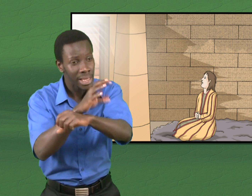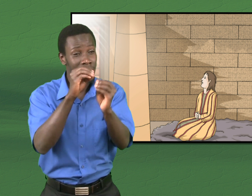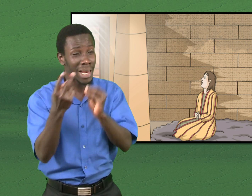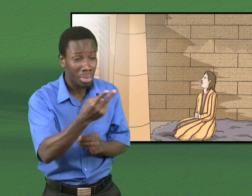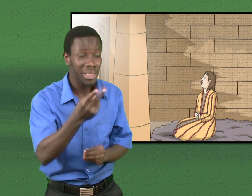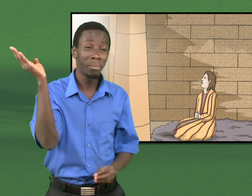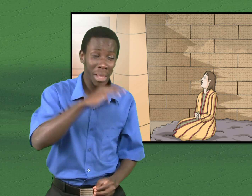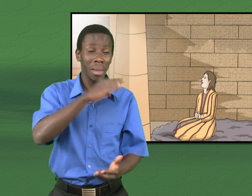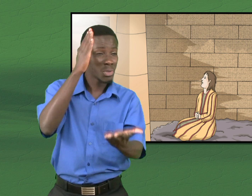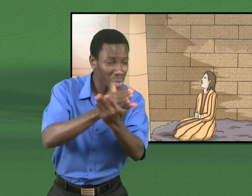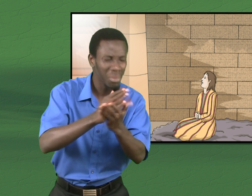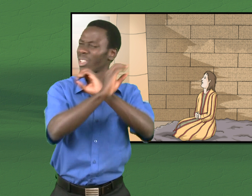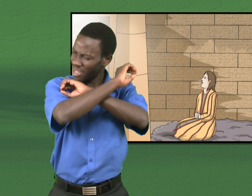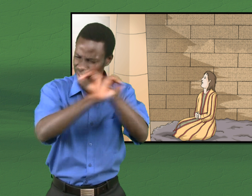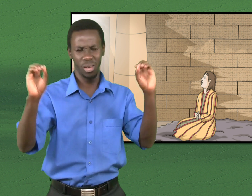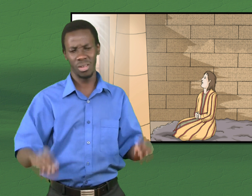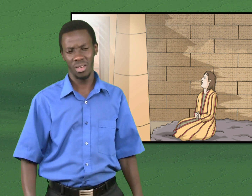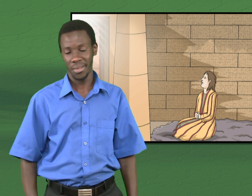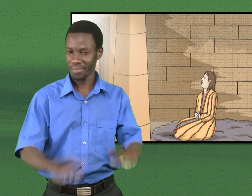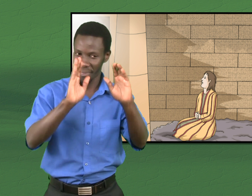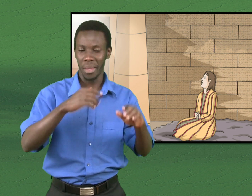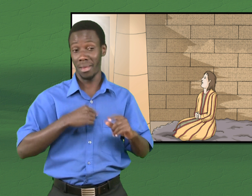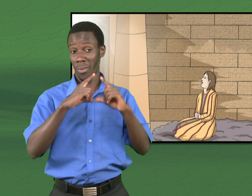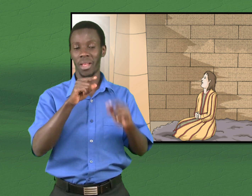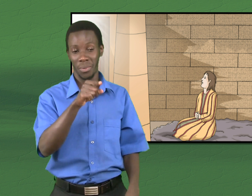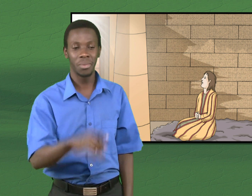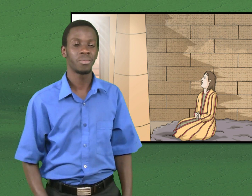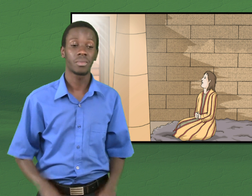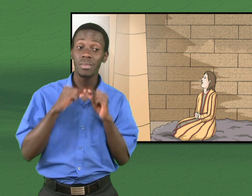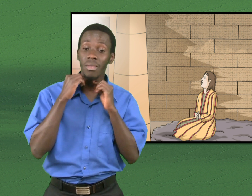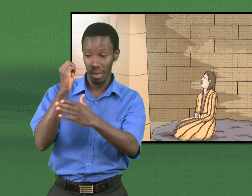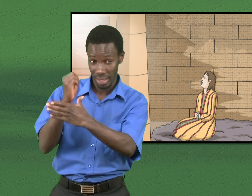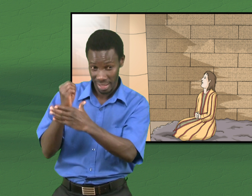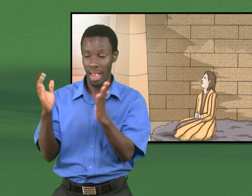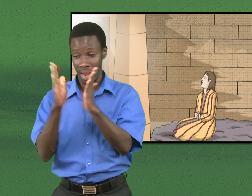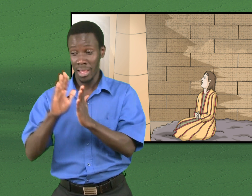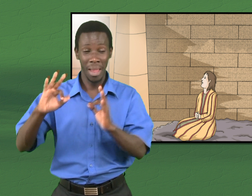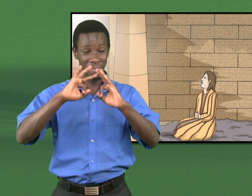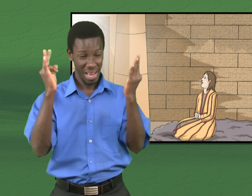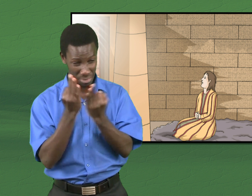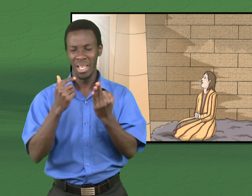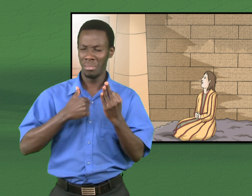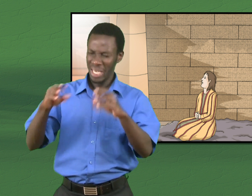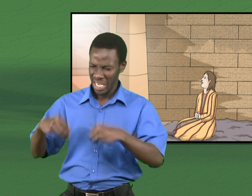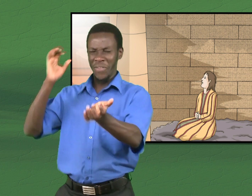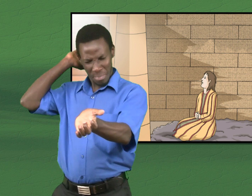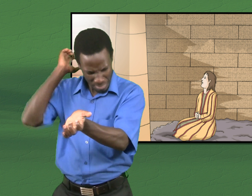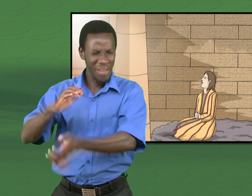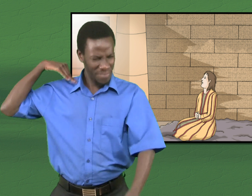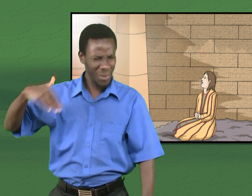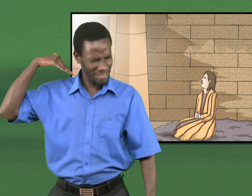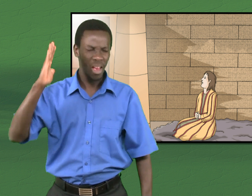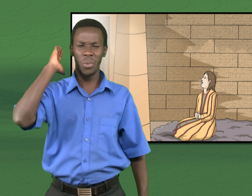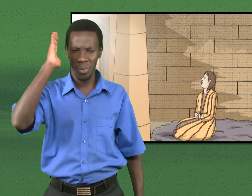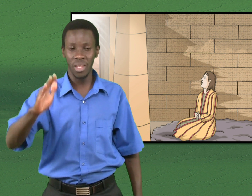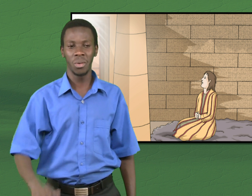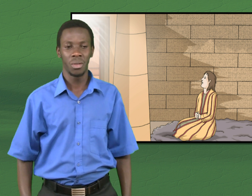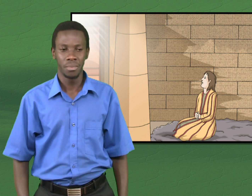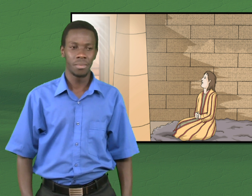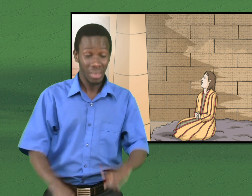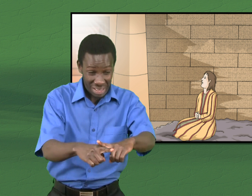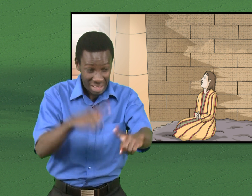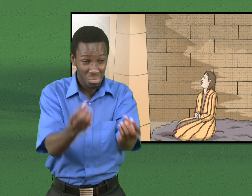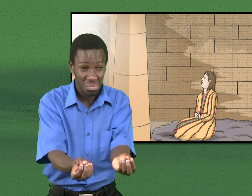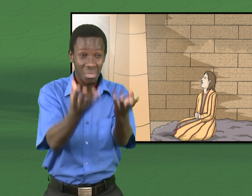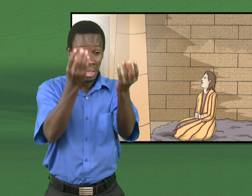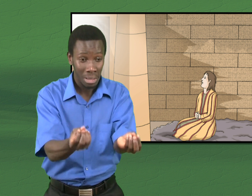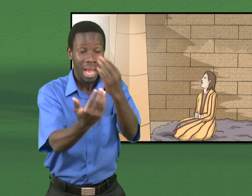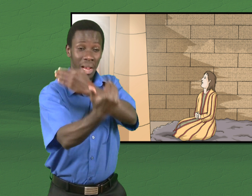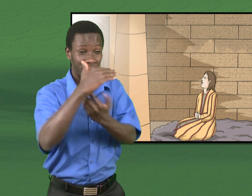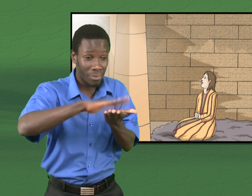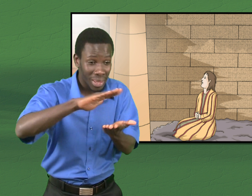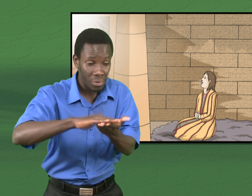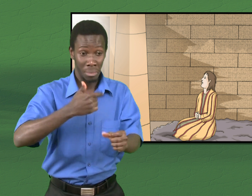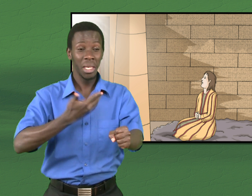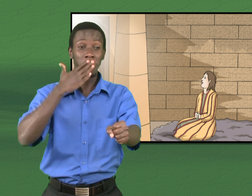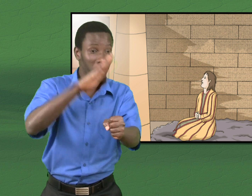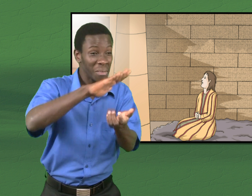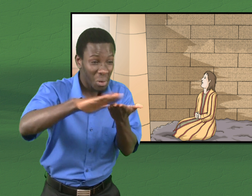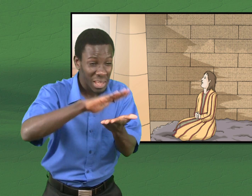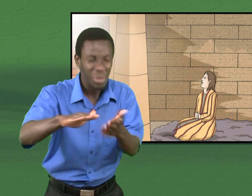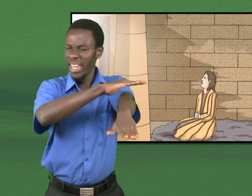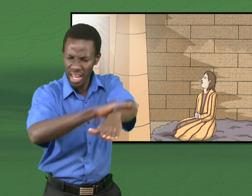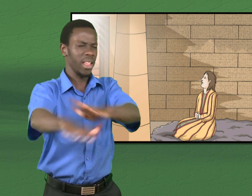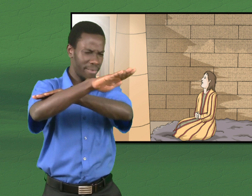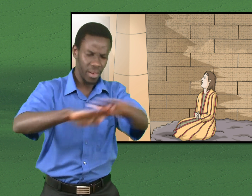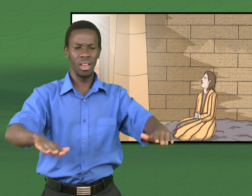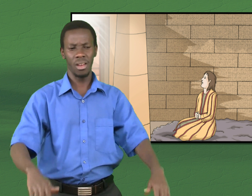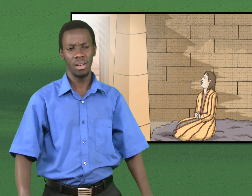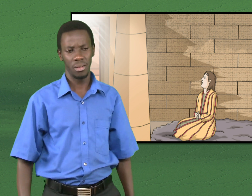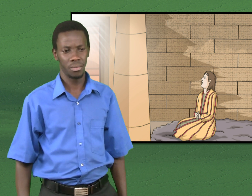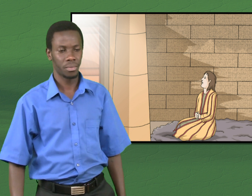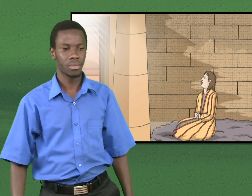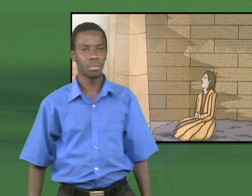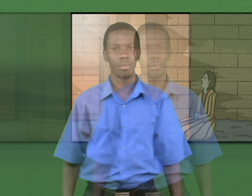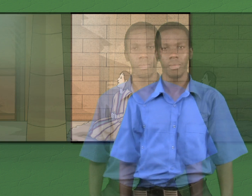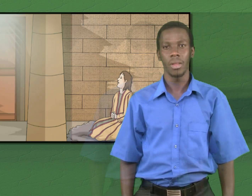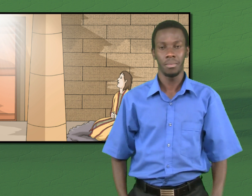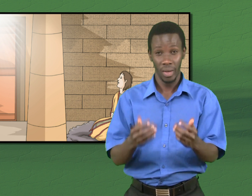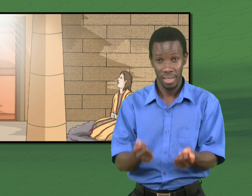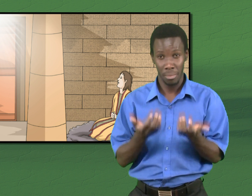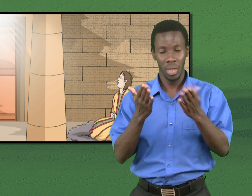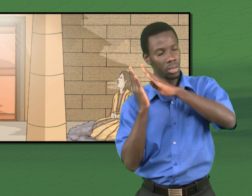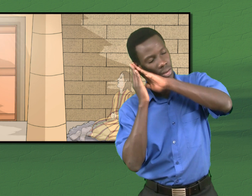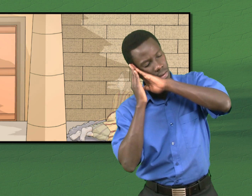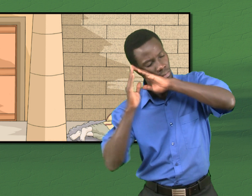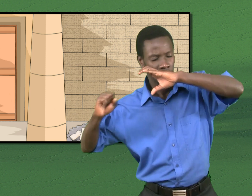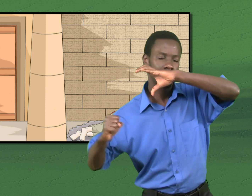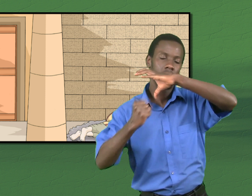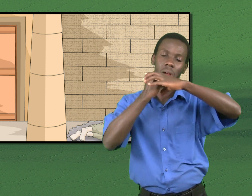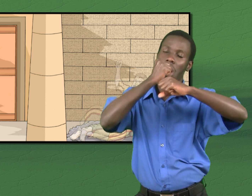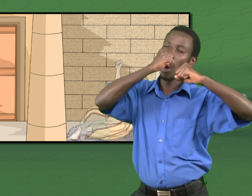I told him that I would judge his house forever for the iniquity of which he knows, because his sons blasphemed God and he did not restrain them.